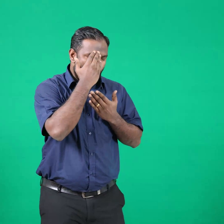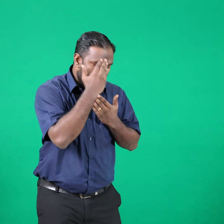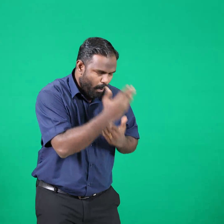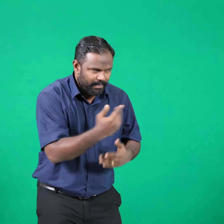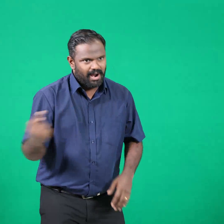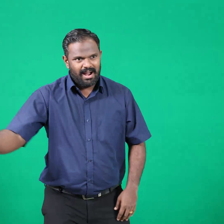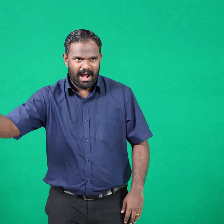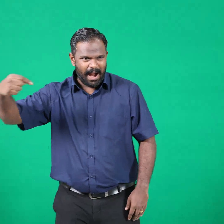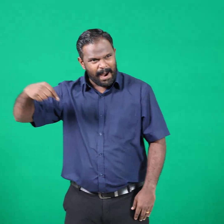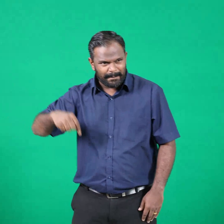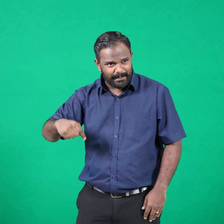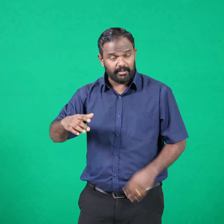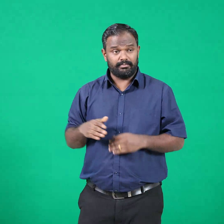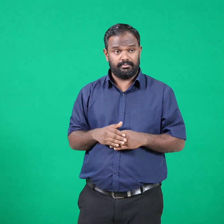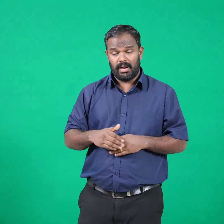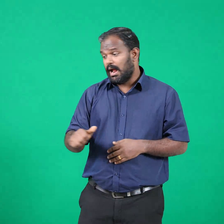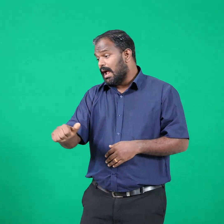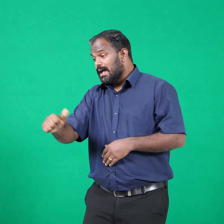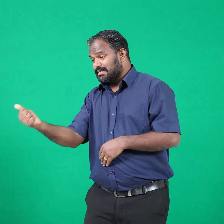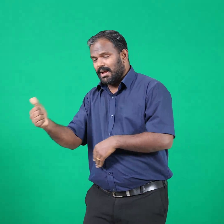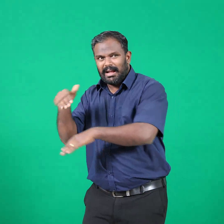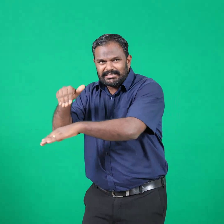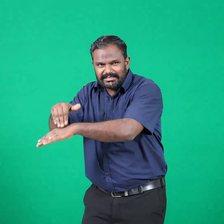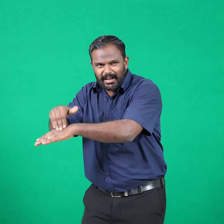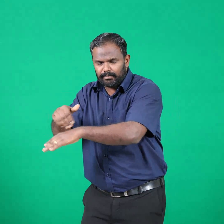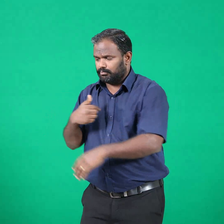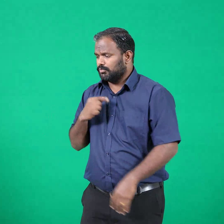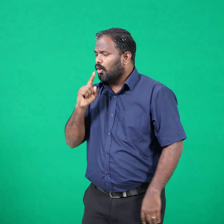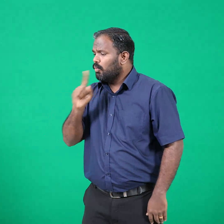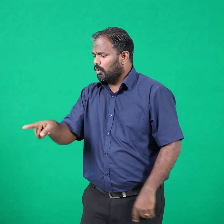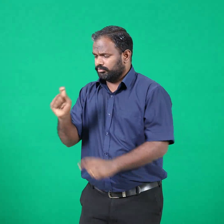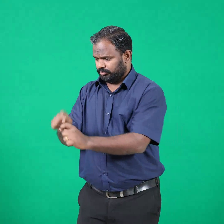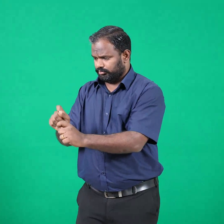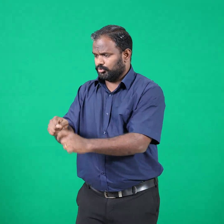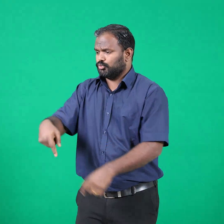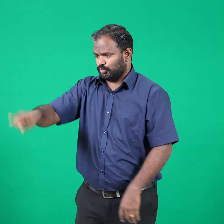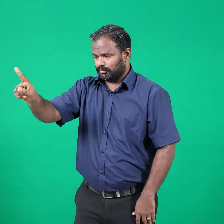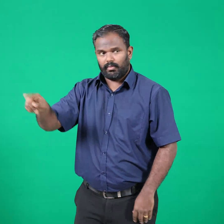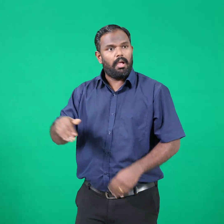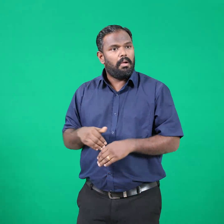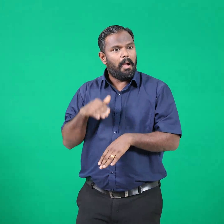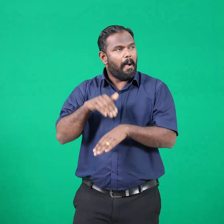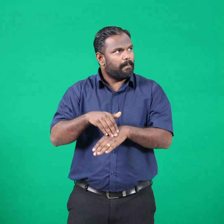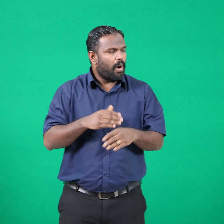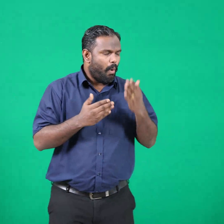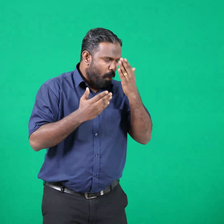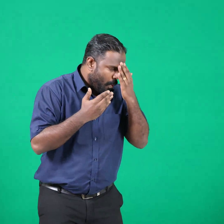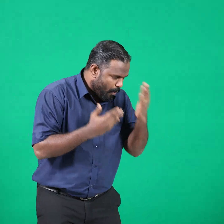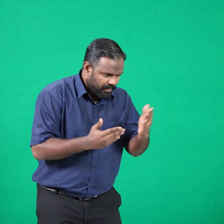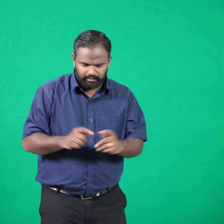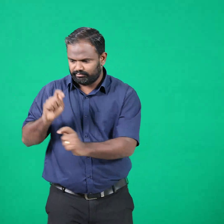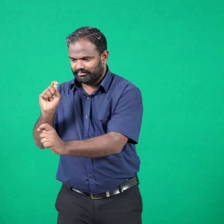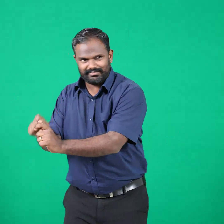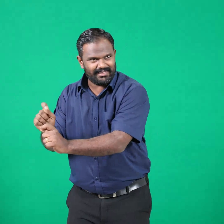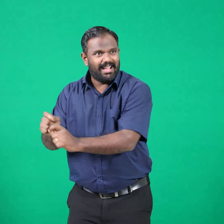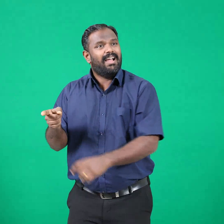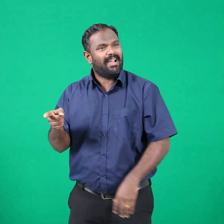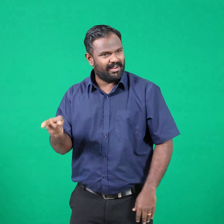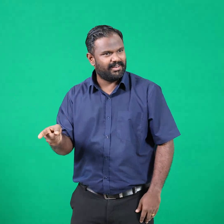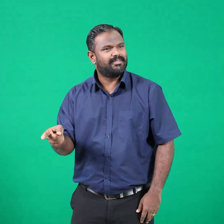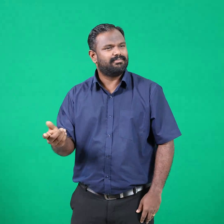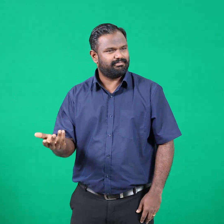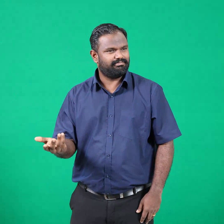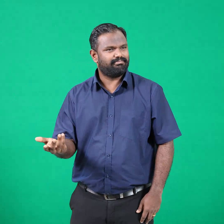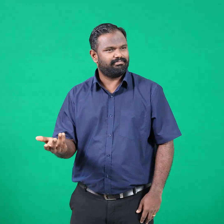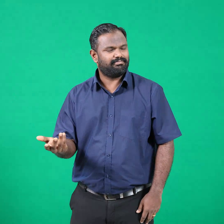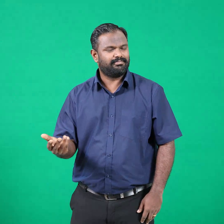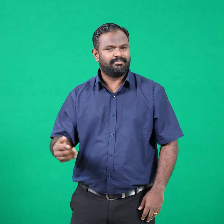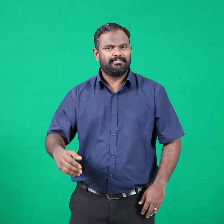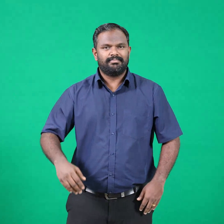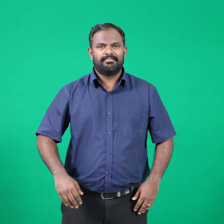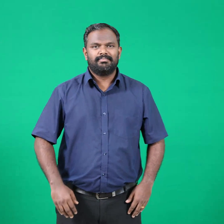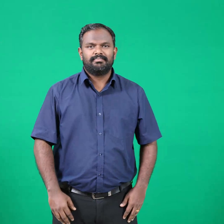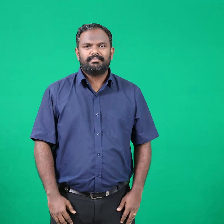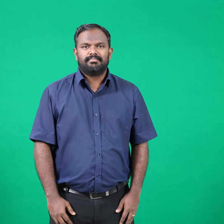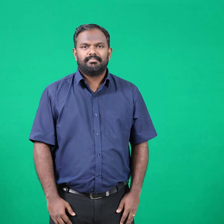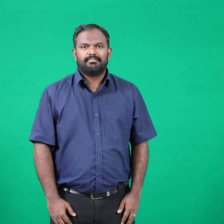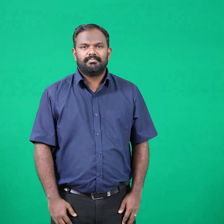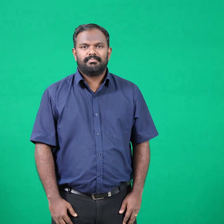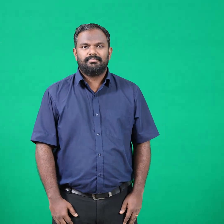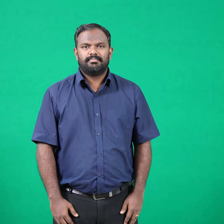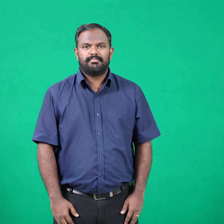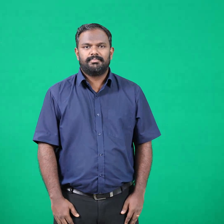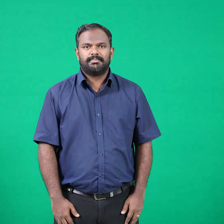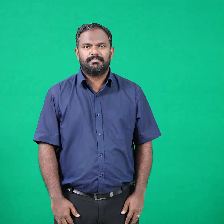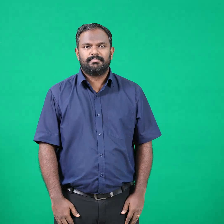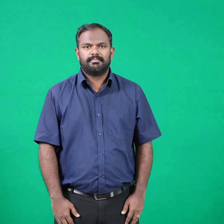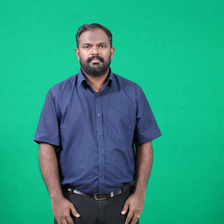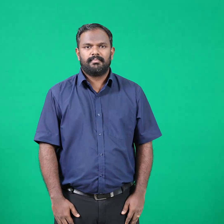I tell my servant to do something, and he does it."